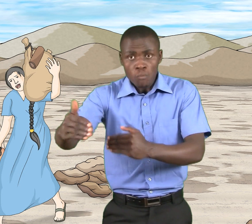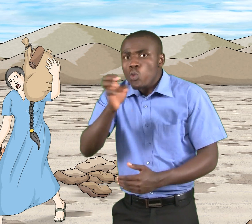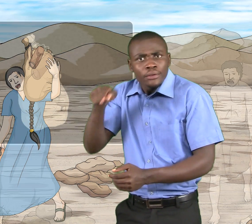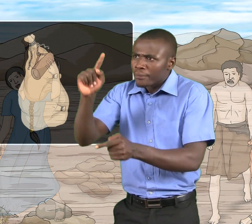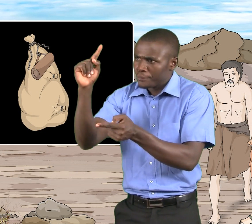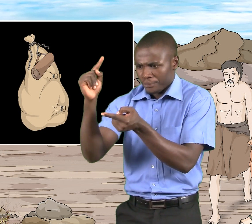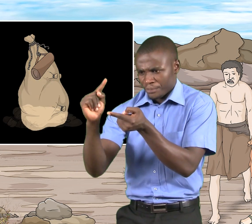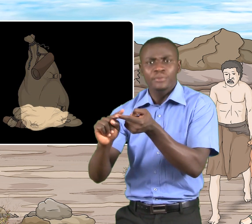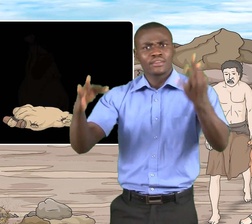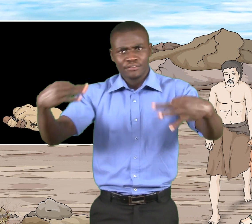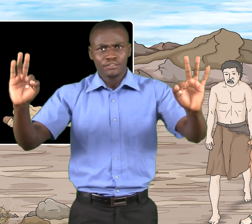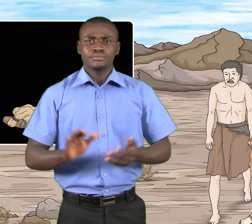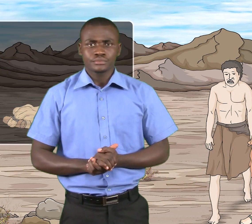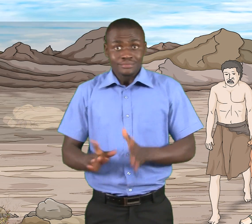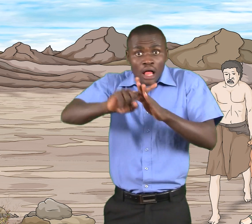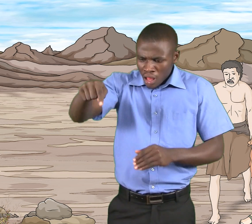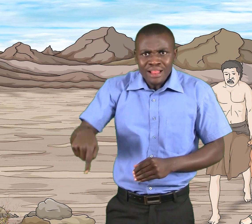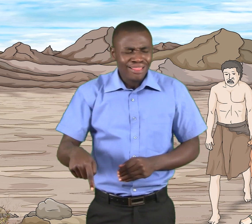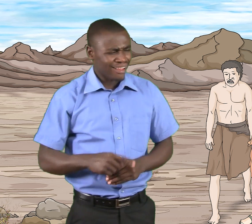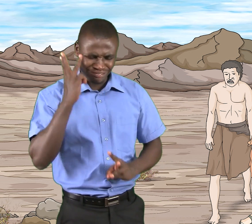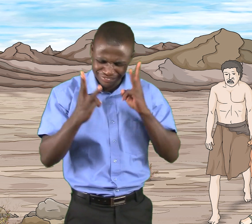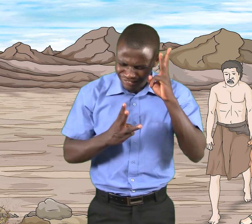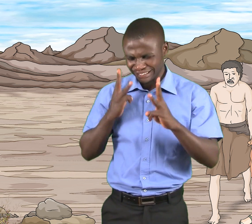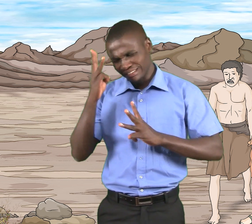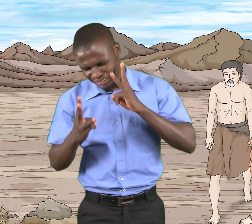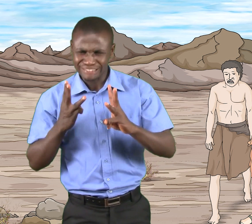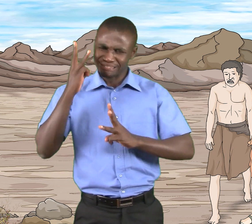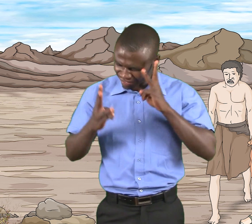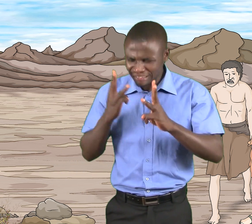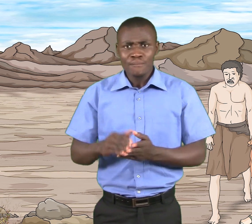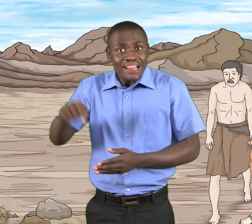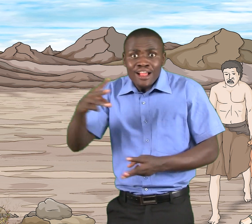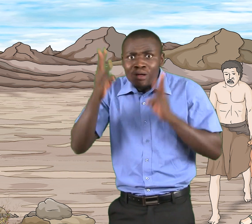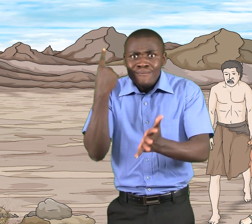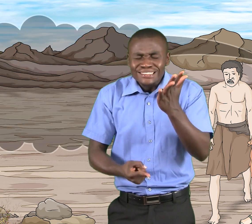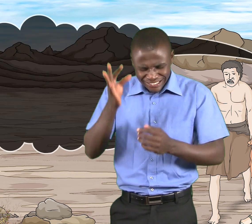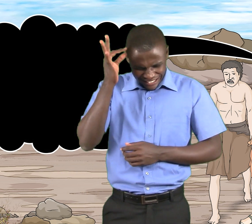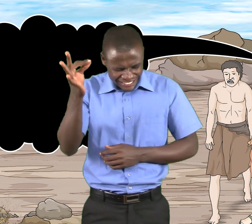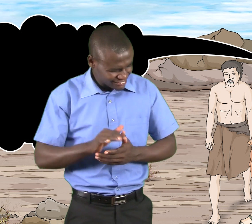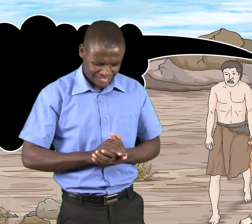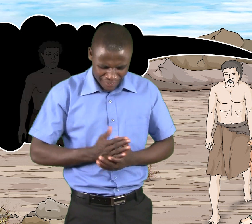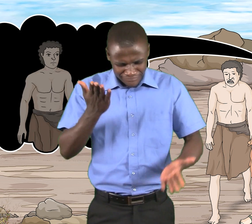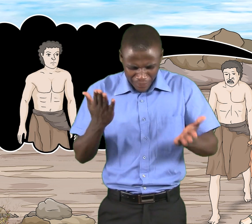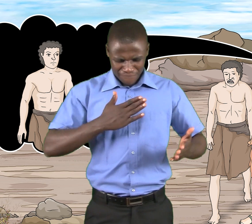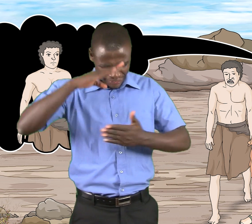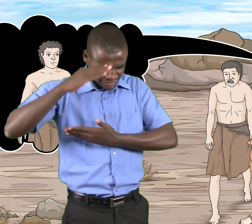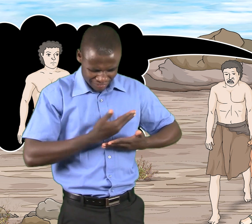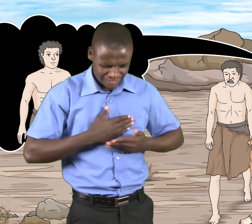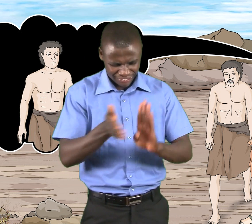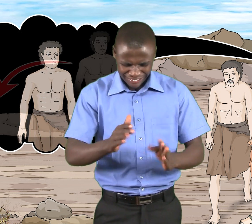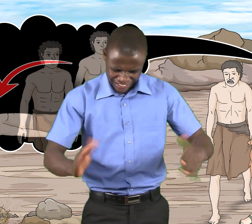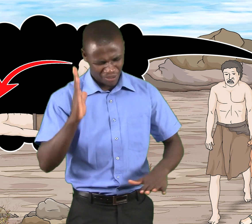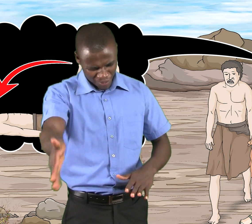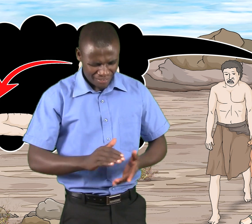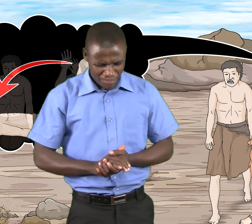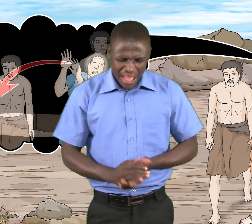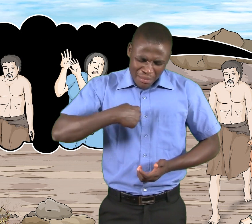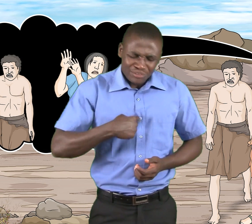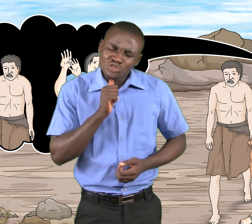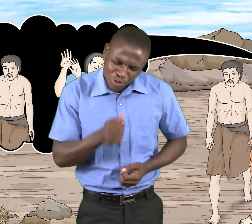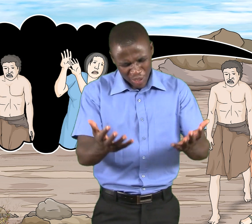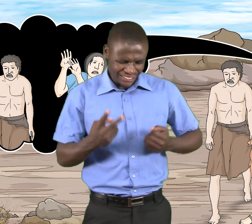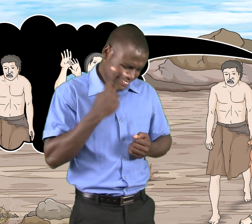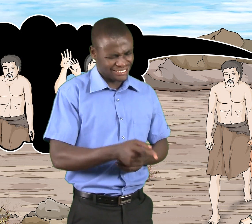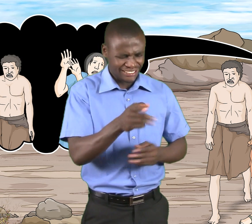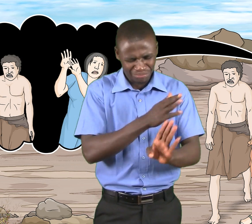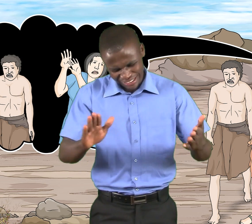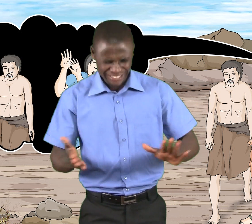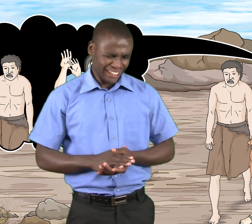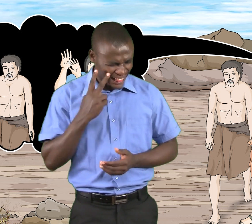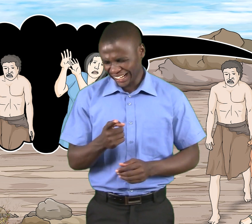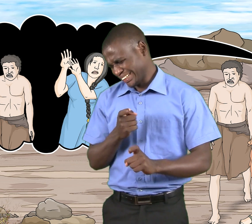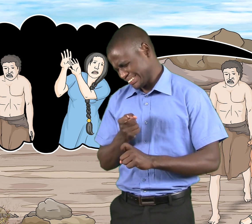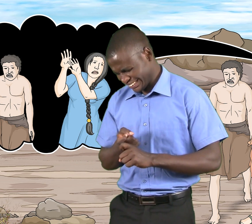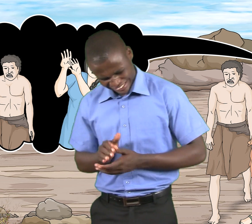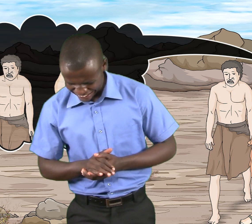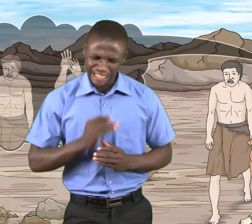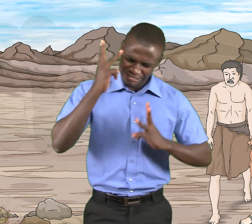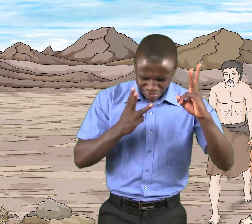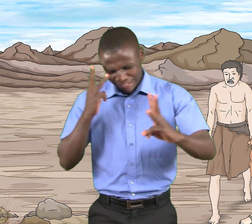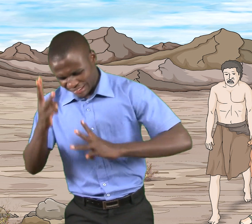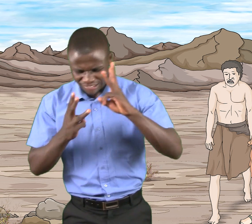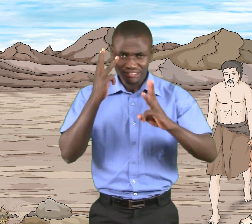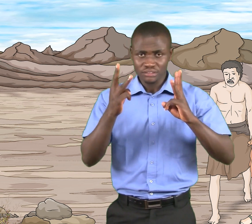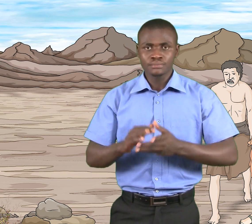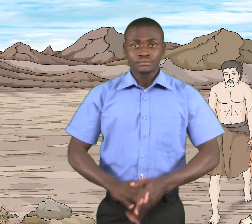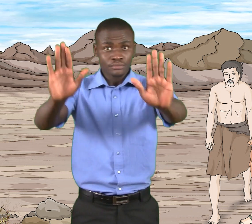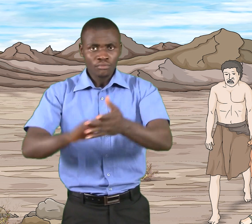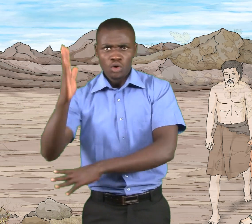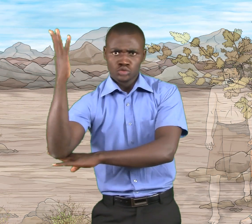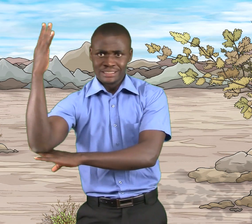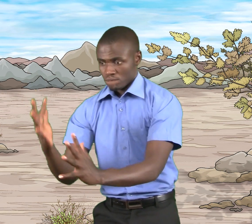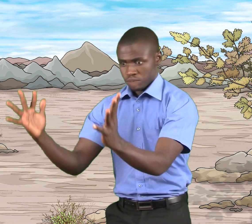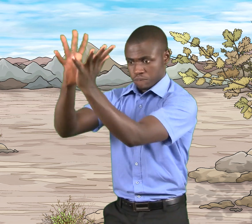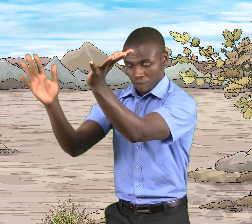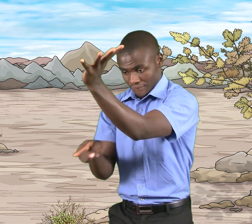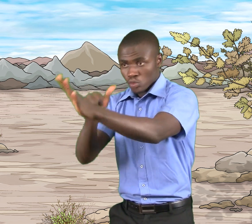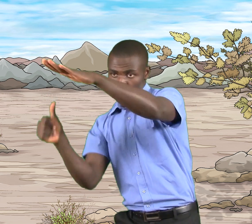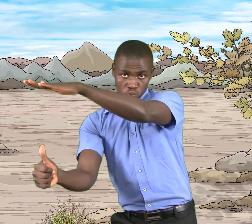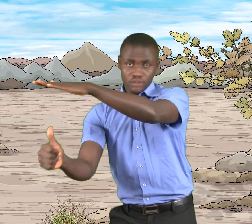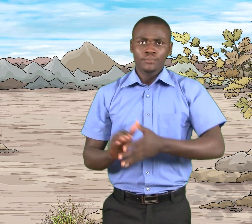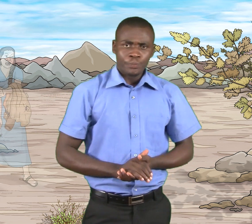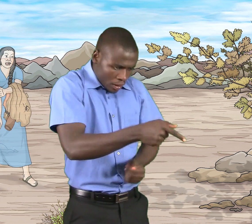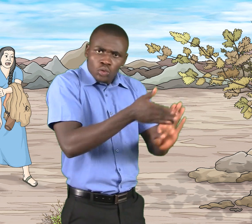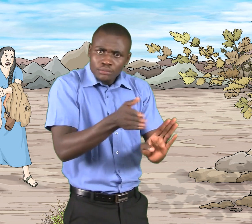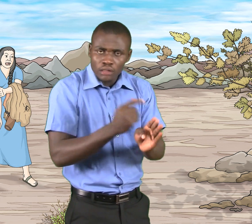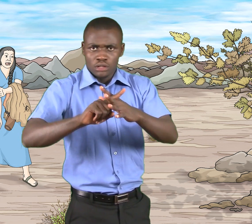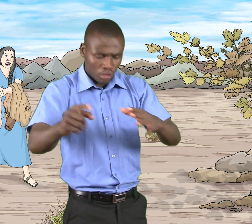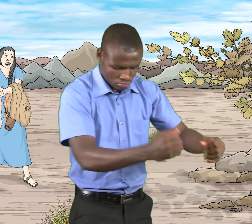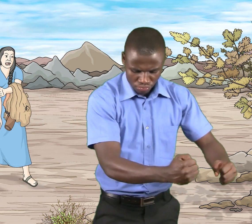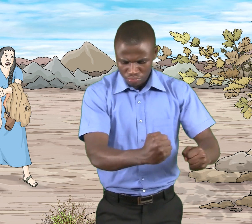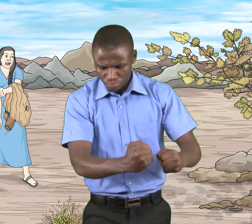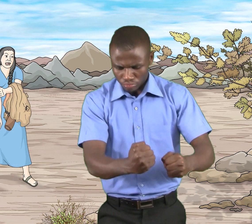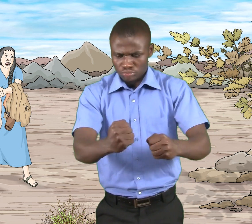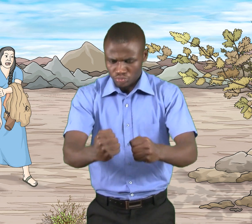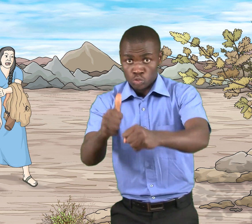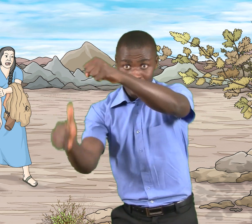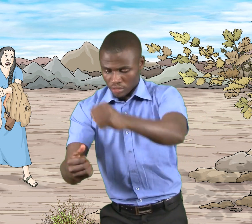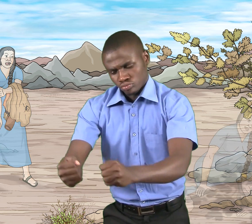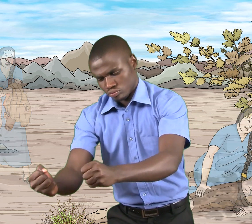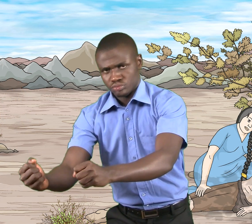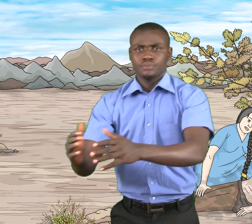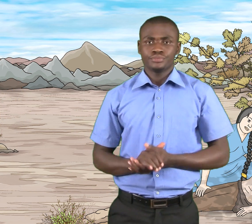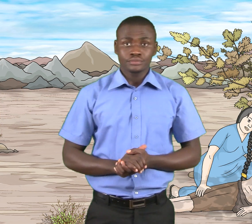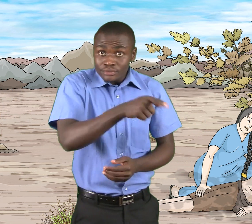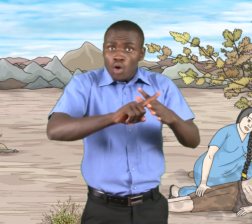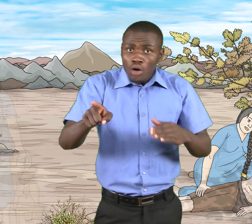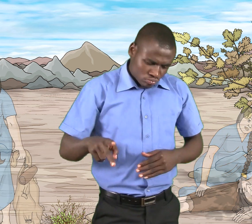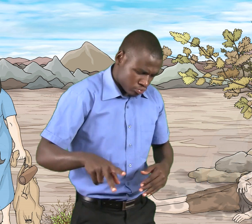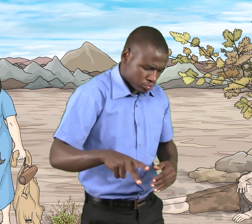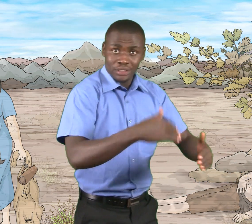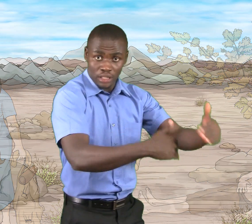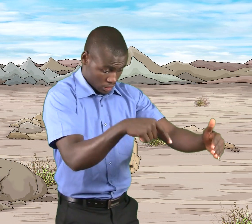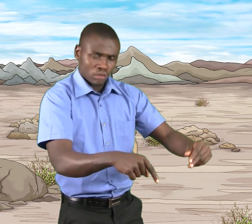When the water in the skin was gone, she left the boy under one of the bushes.